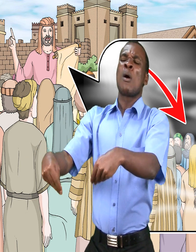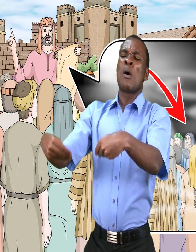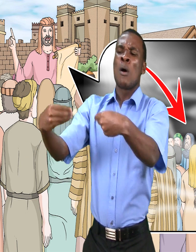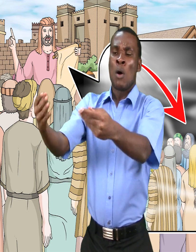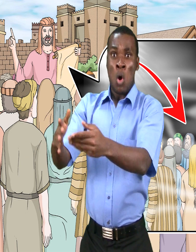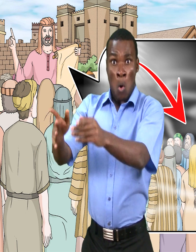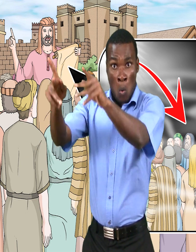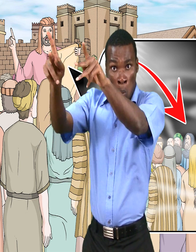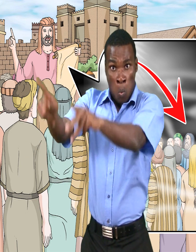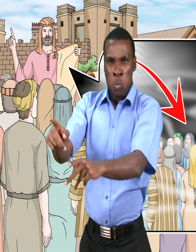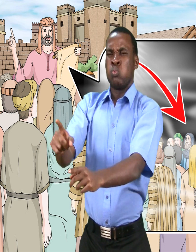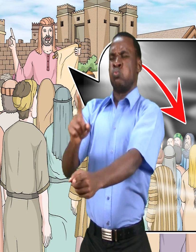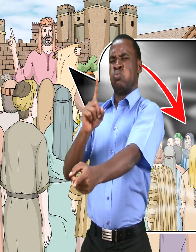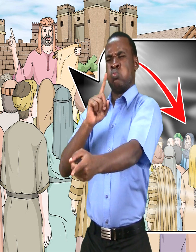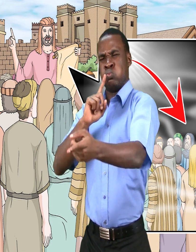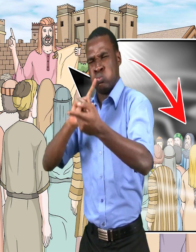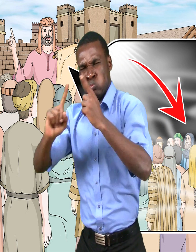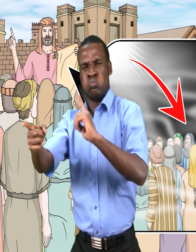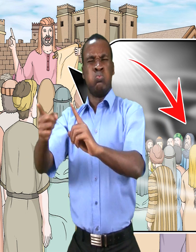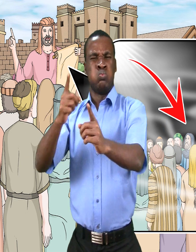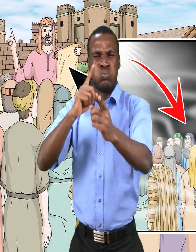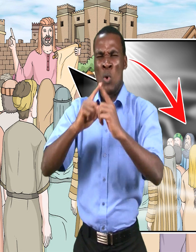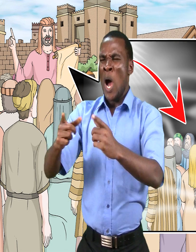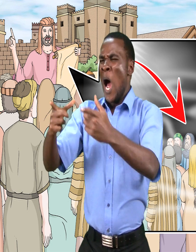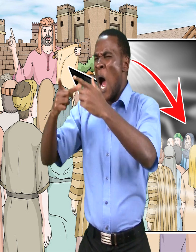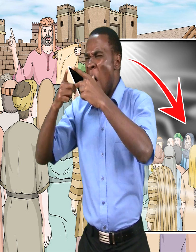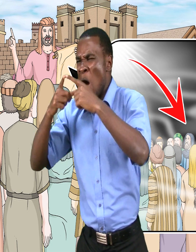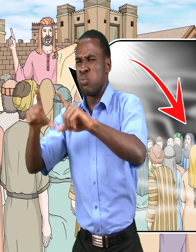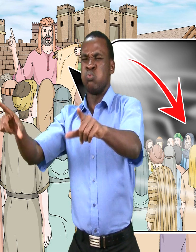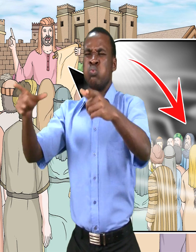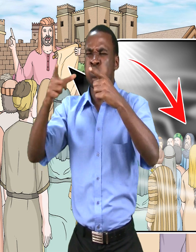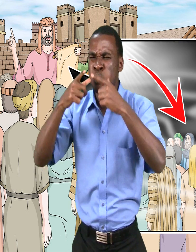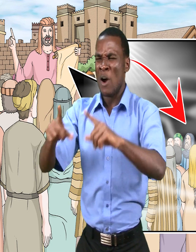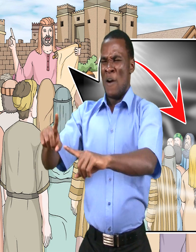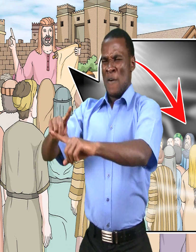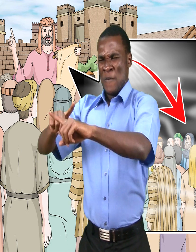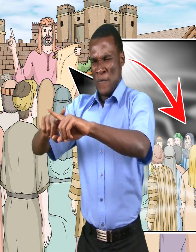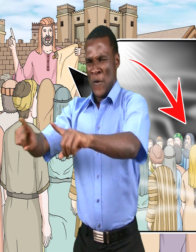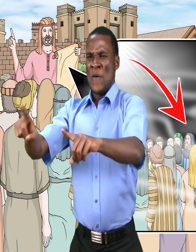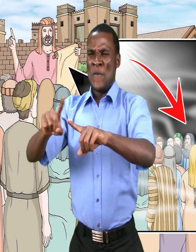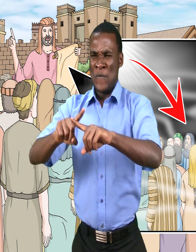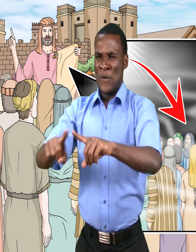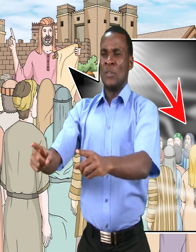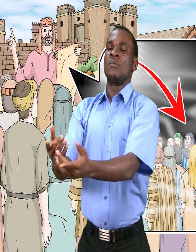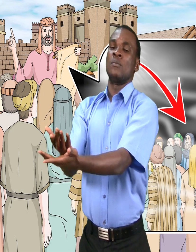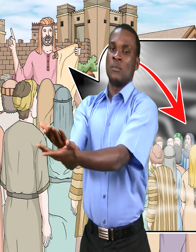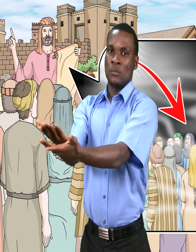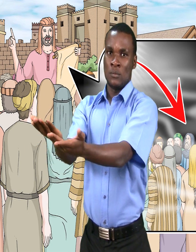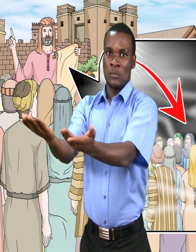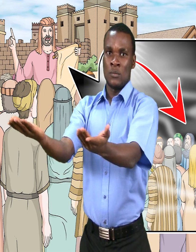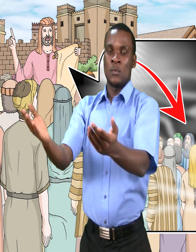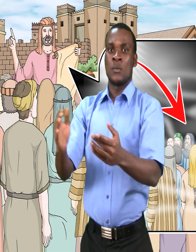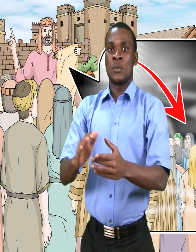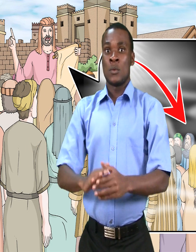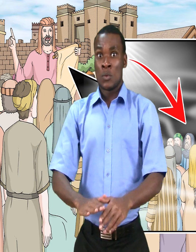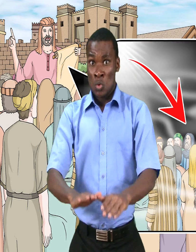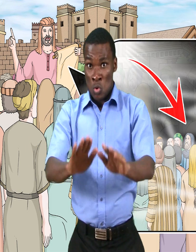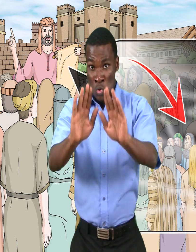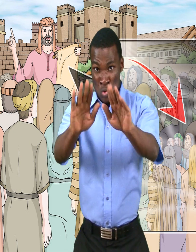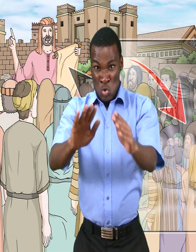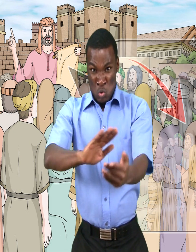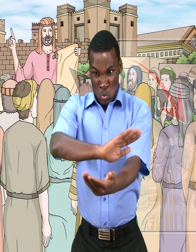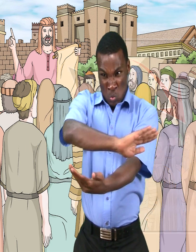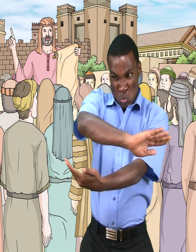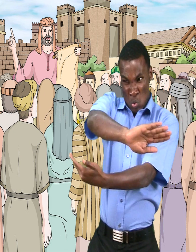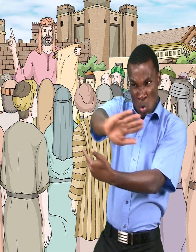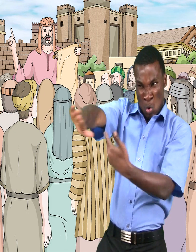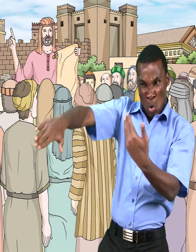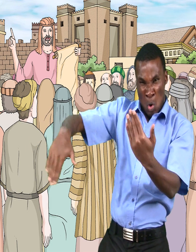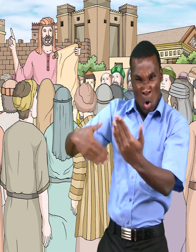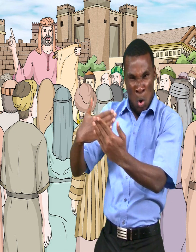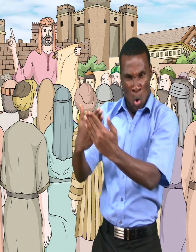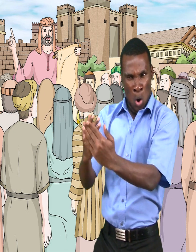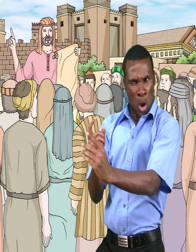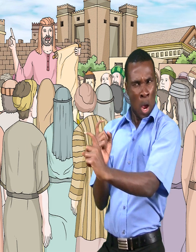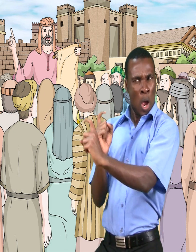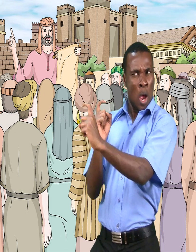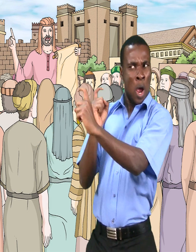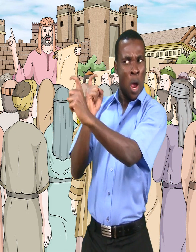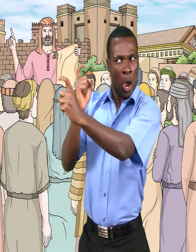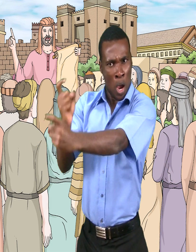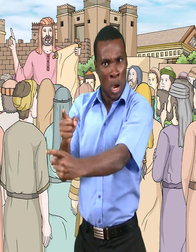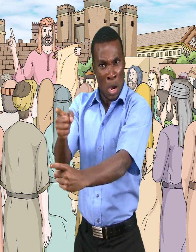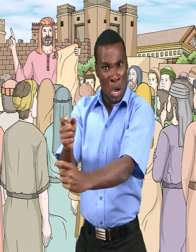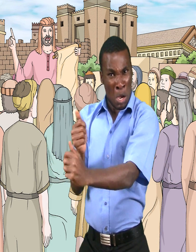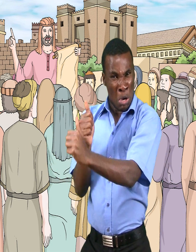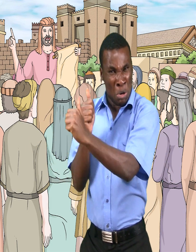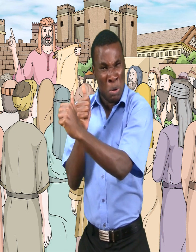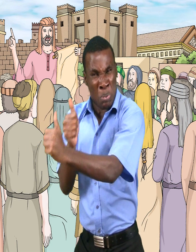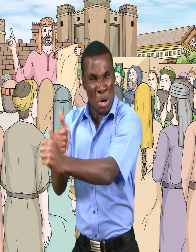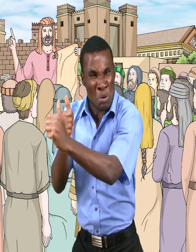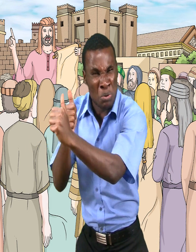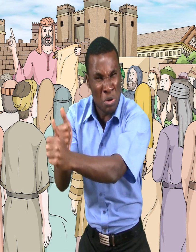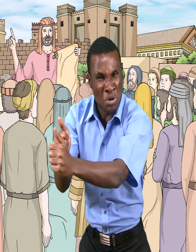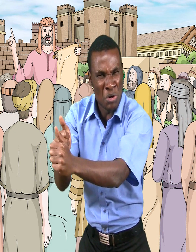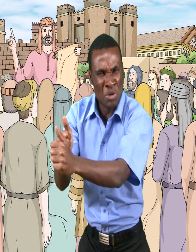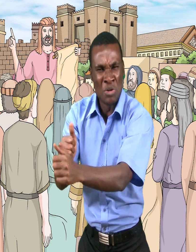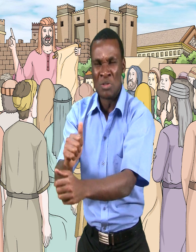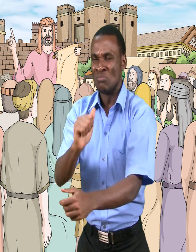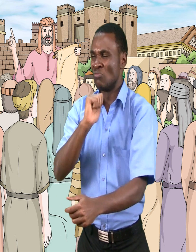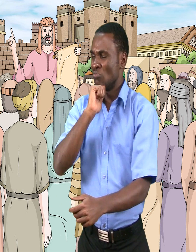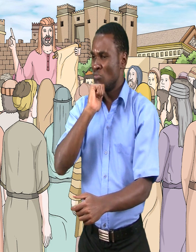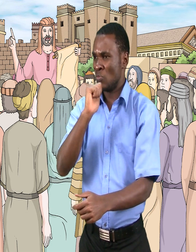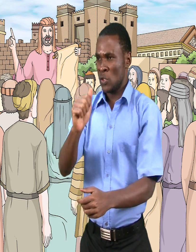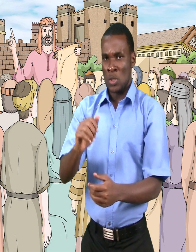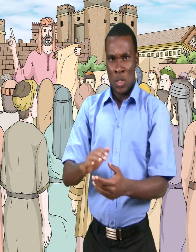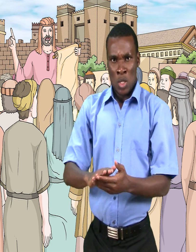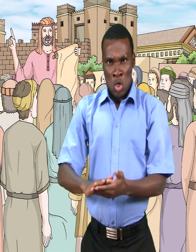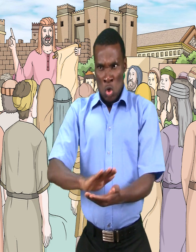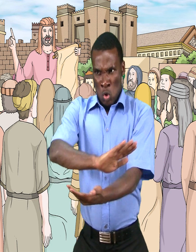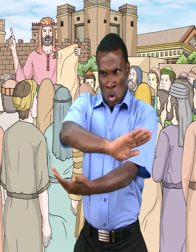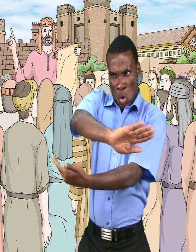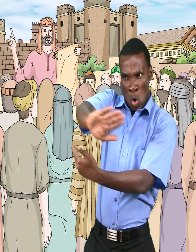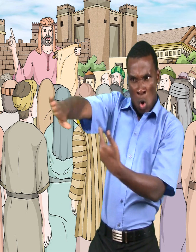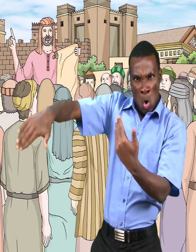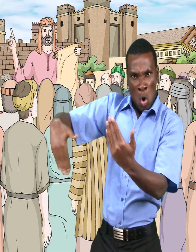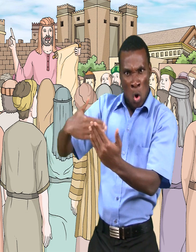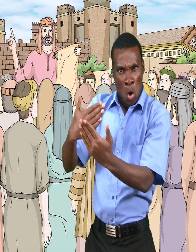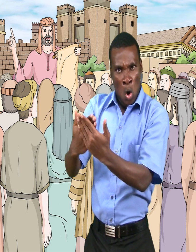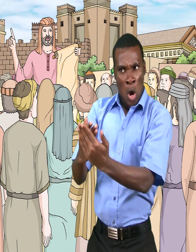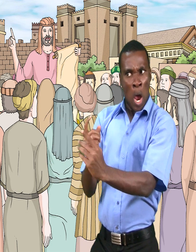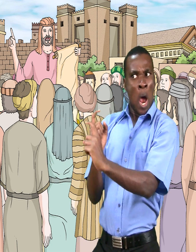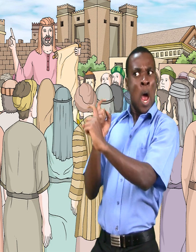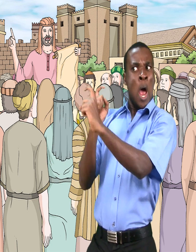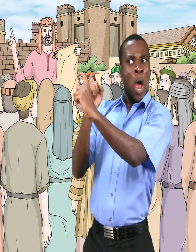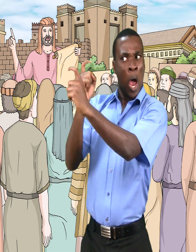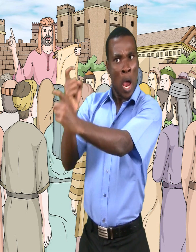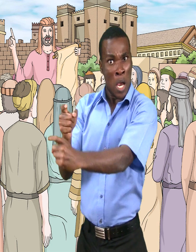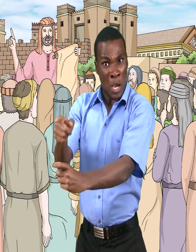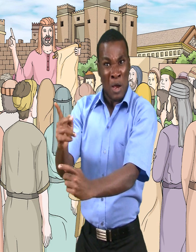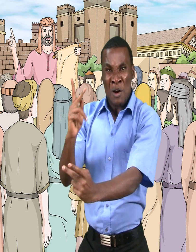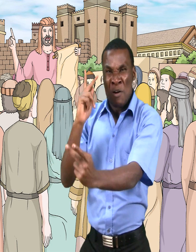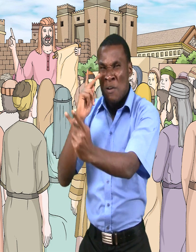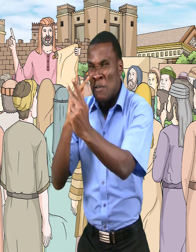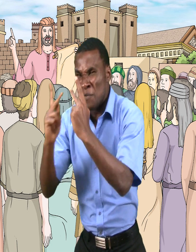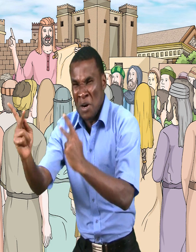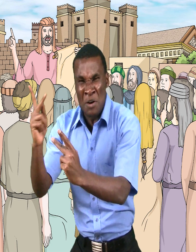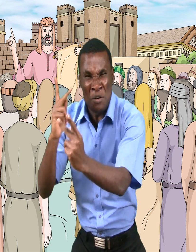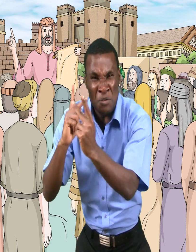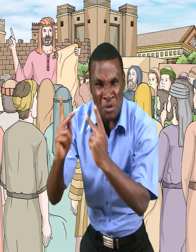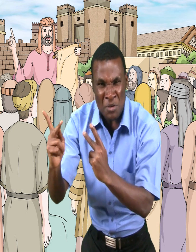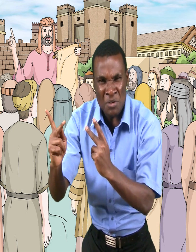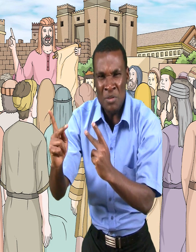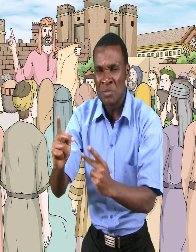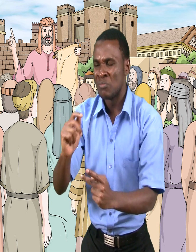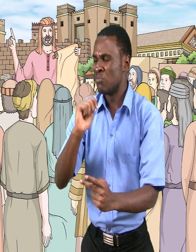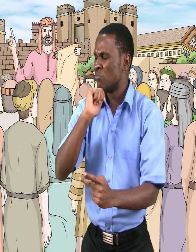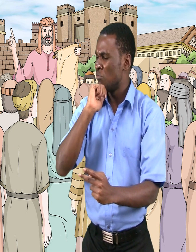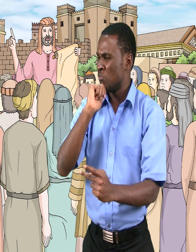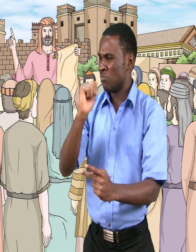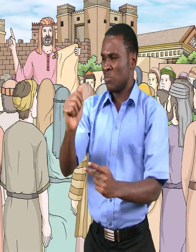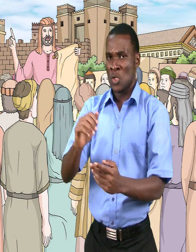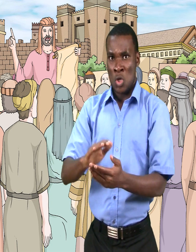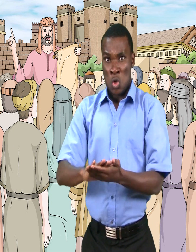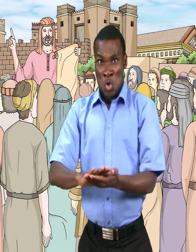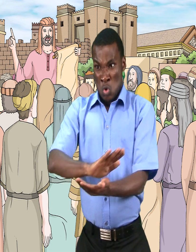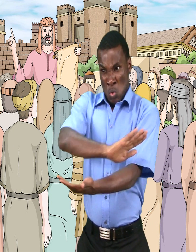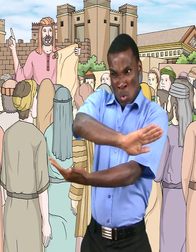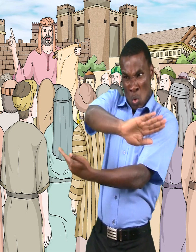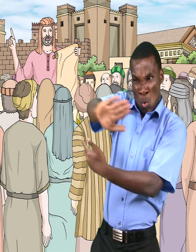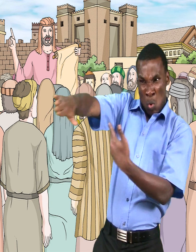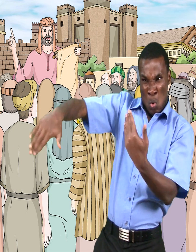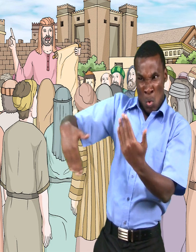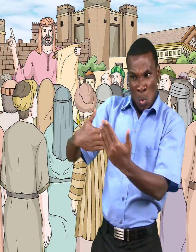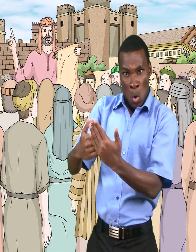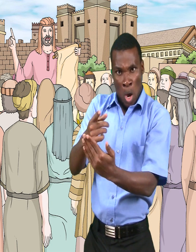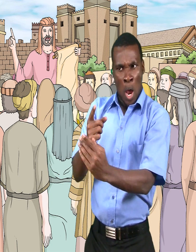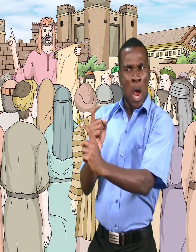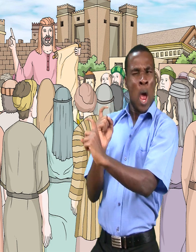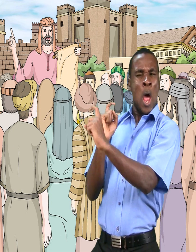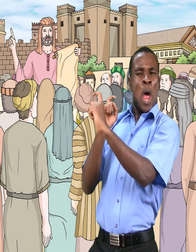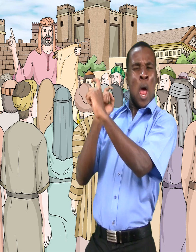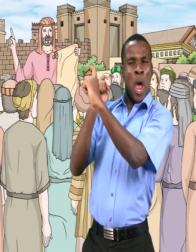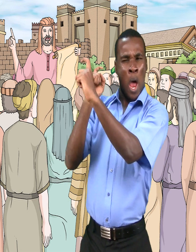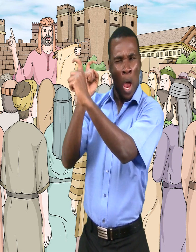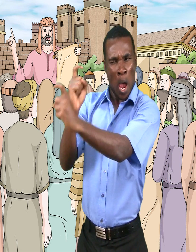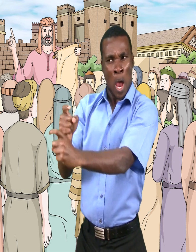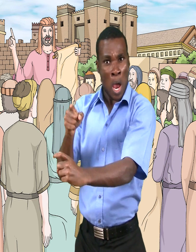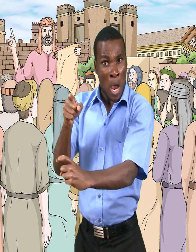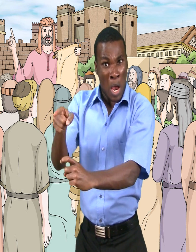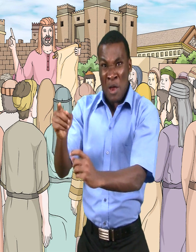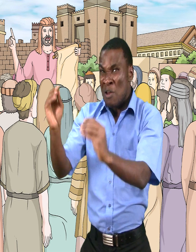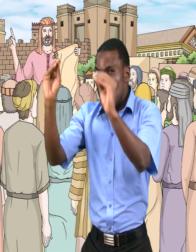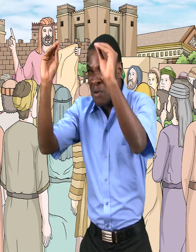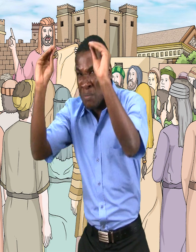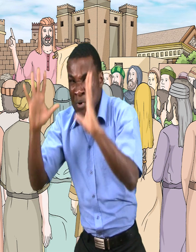Are all apostles? Are all prophets? Are all teachers?